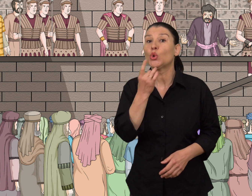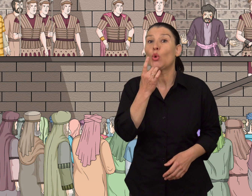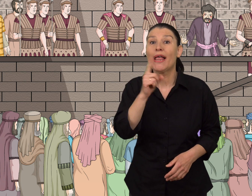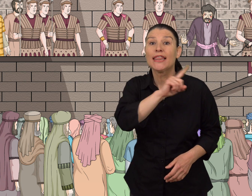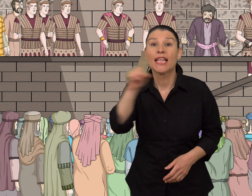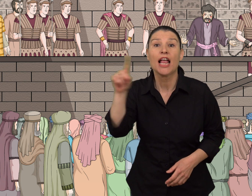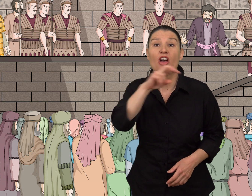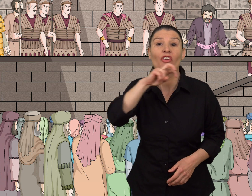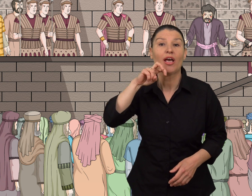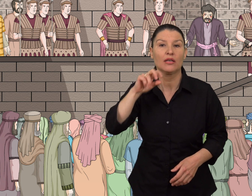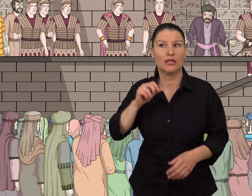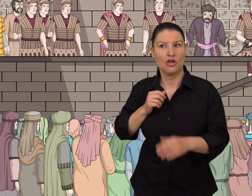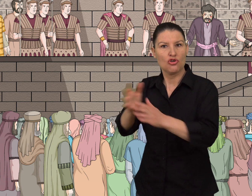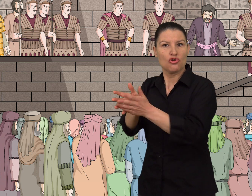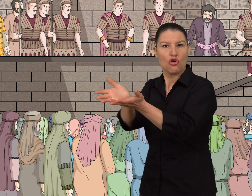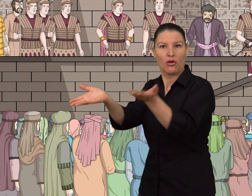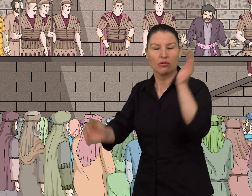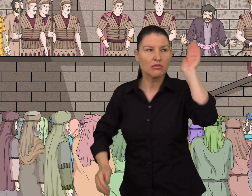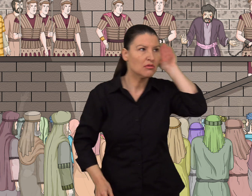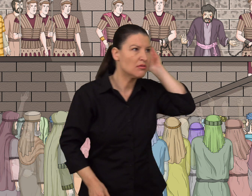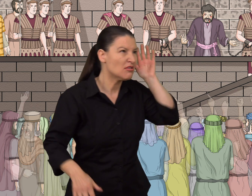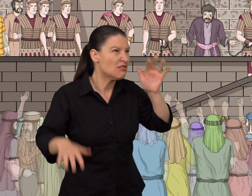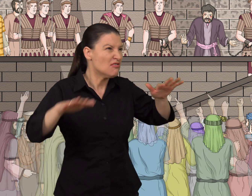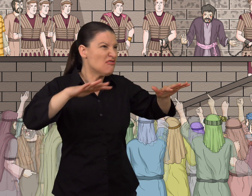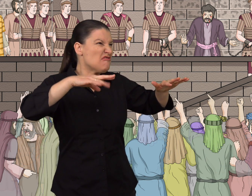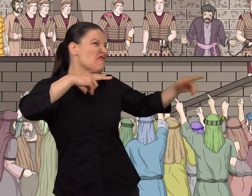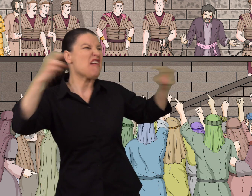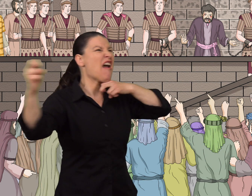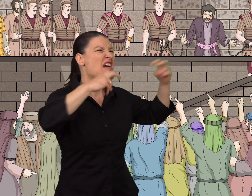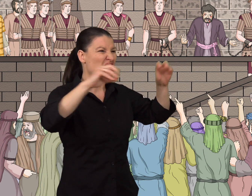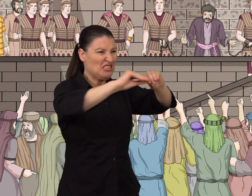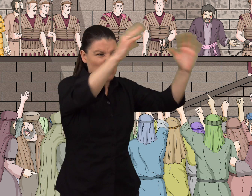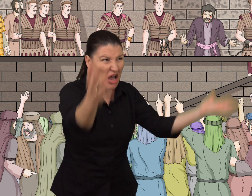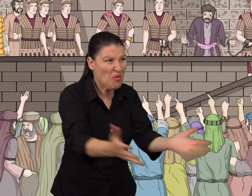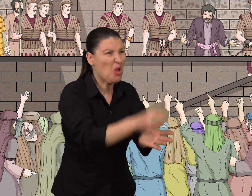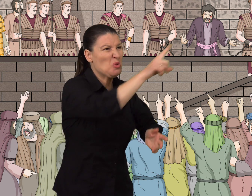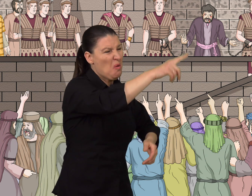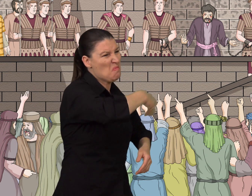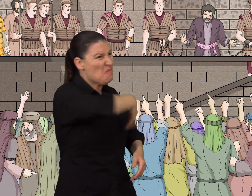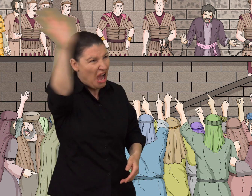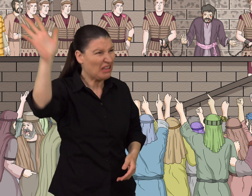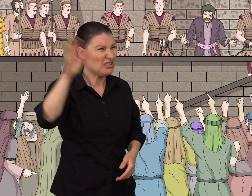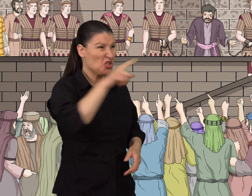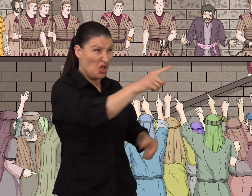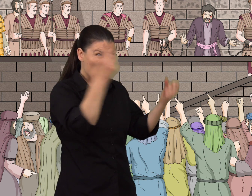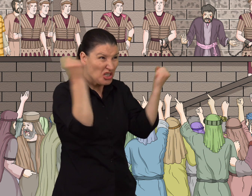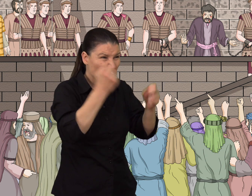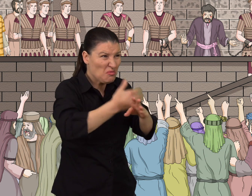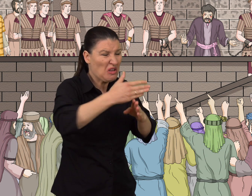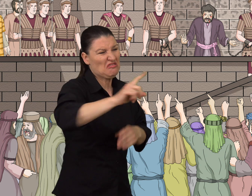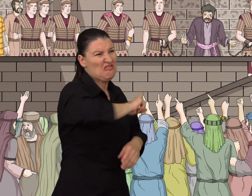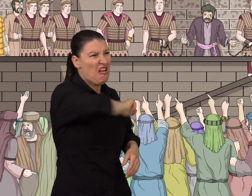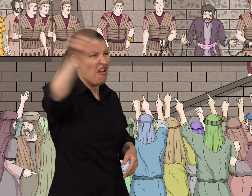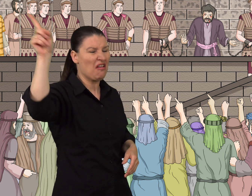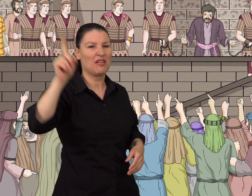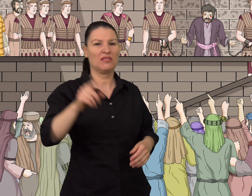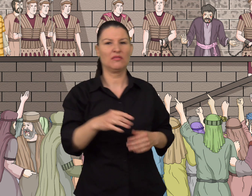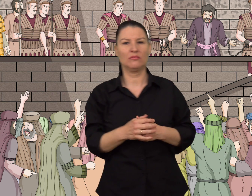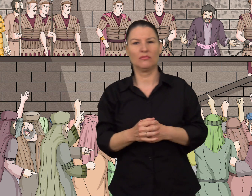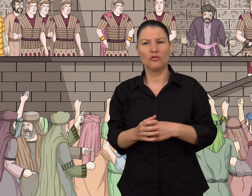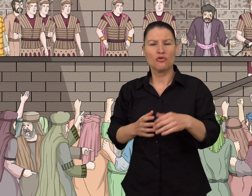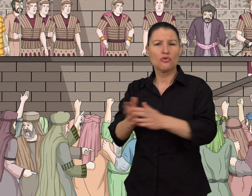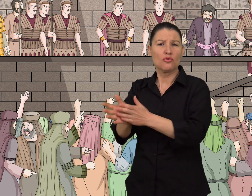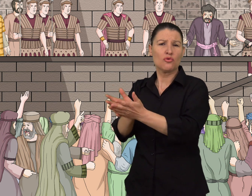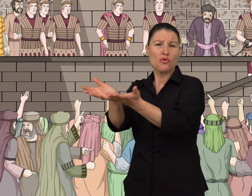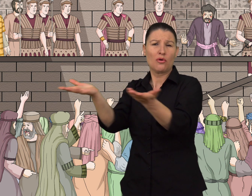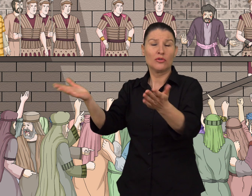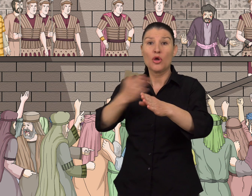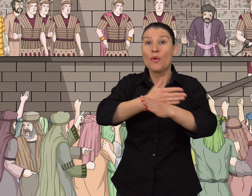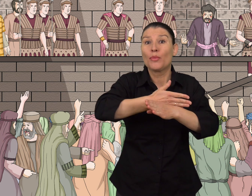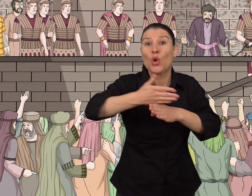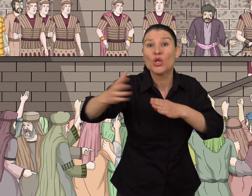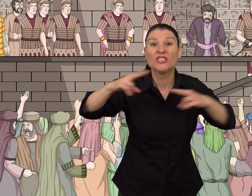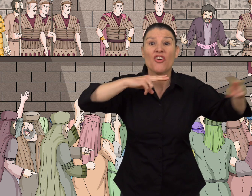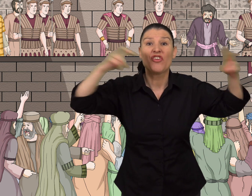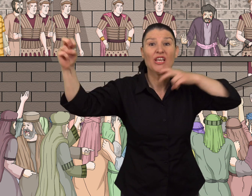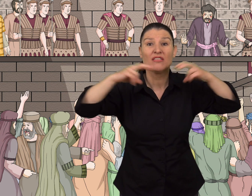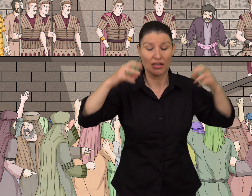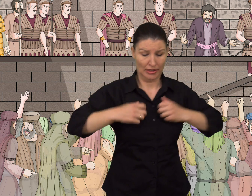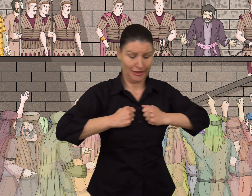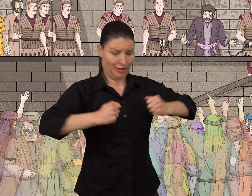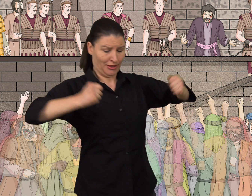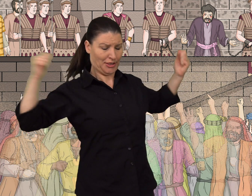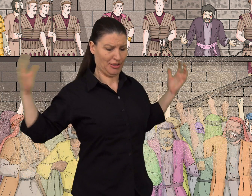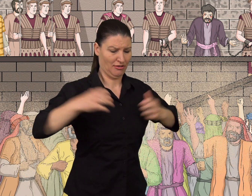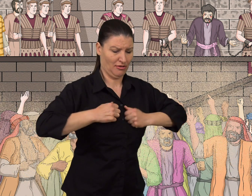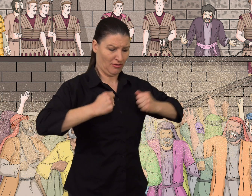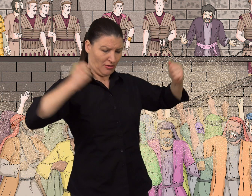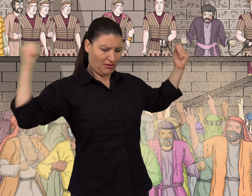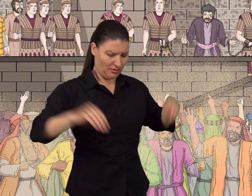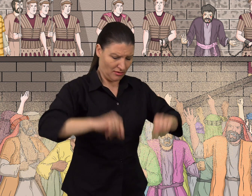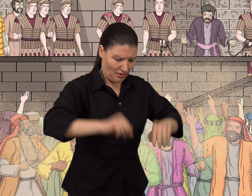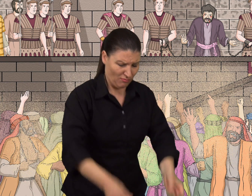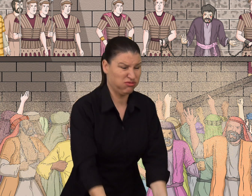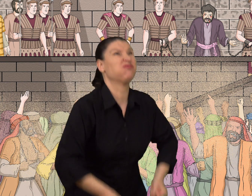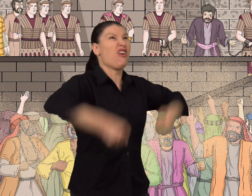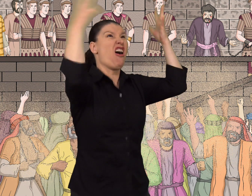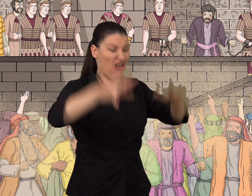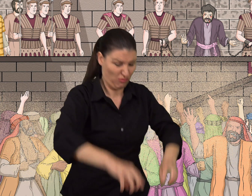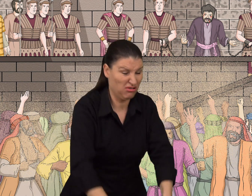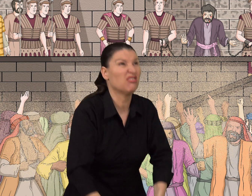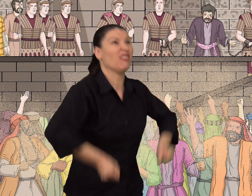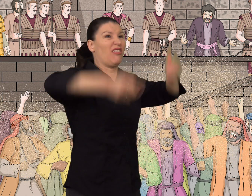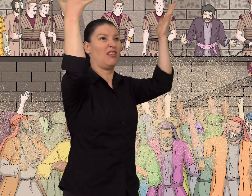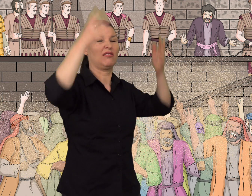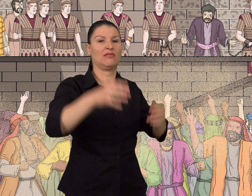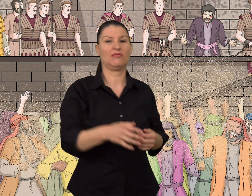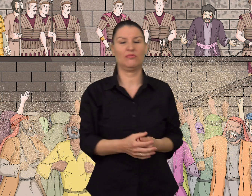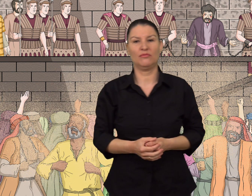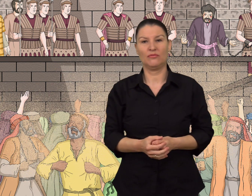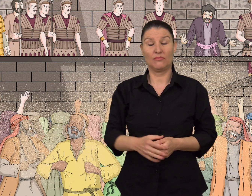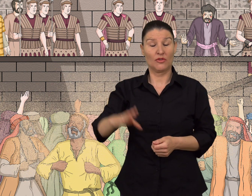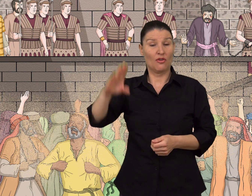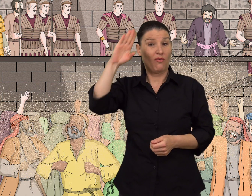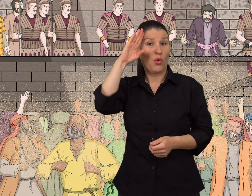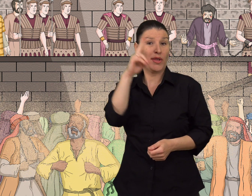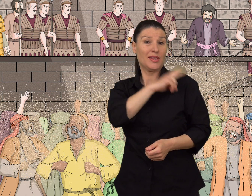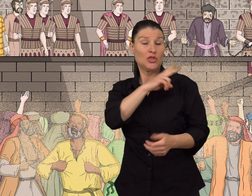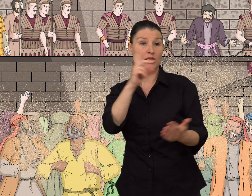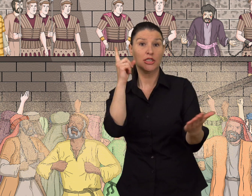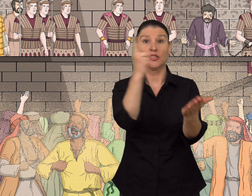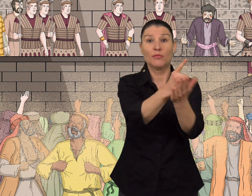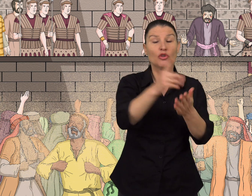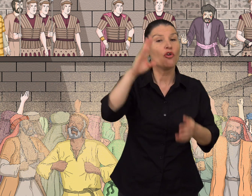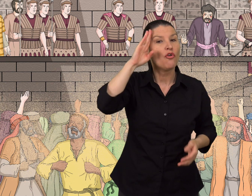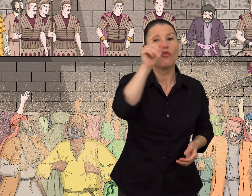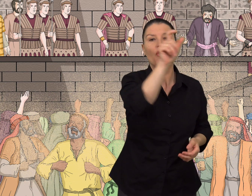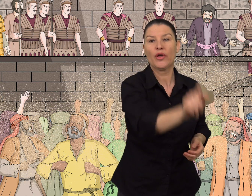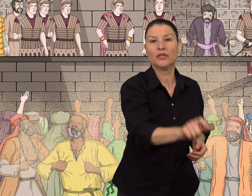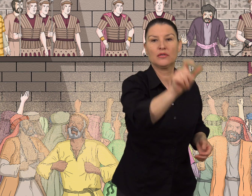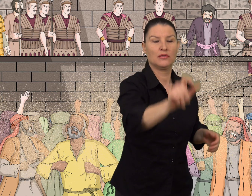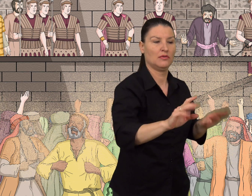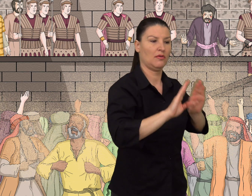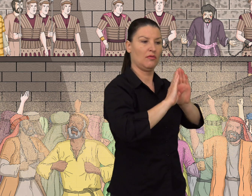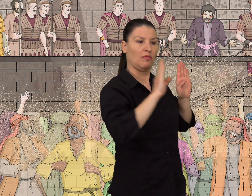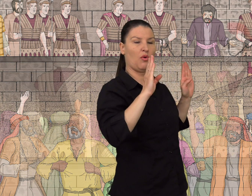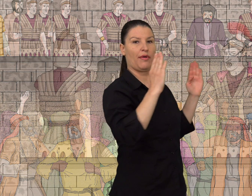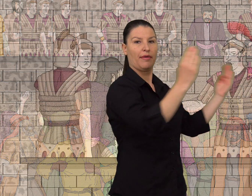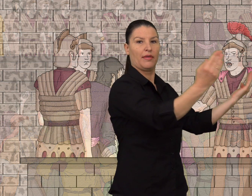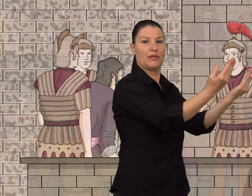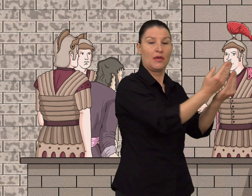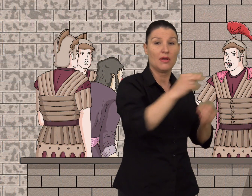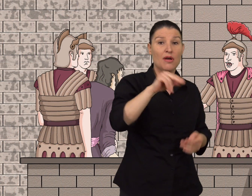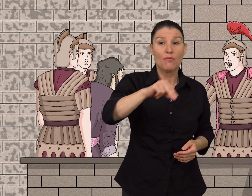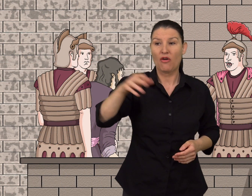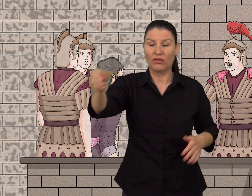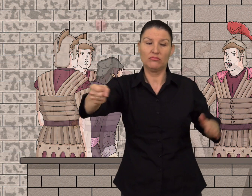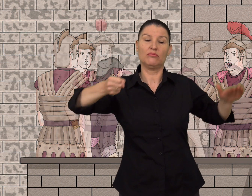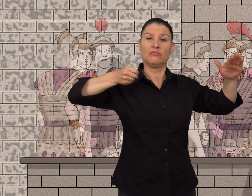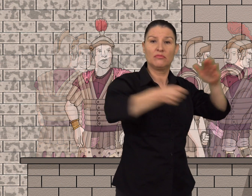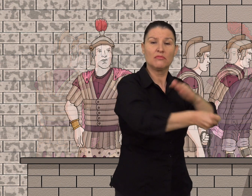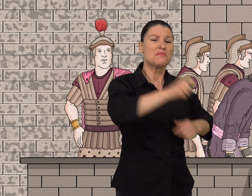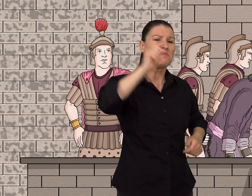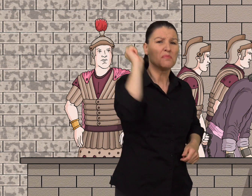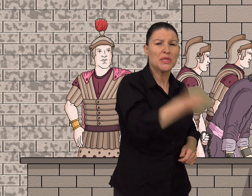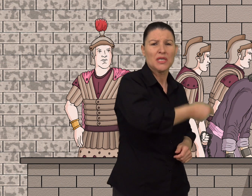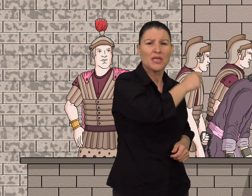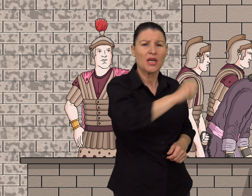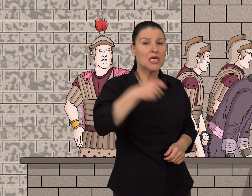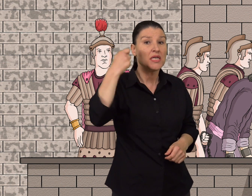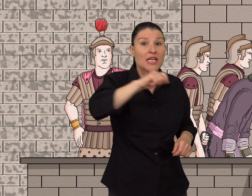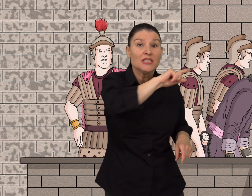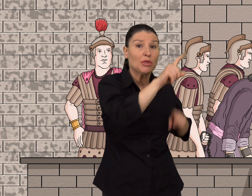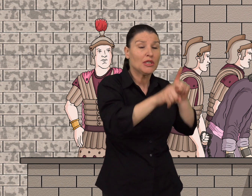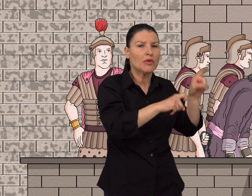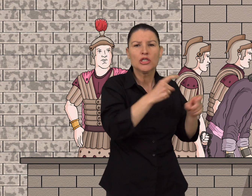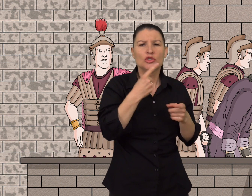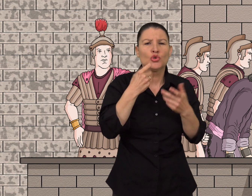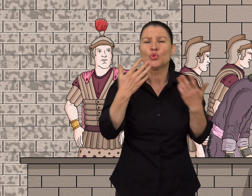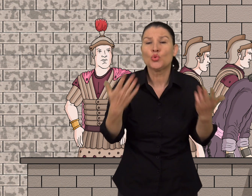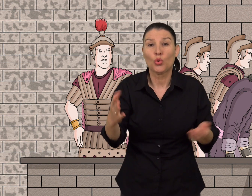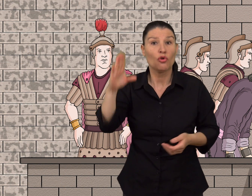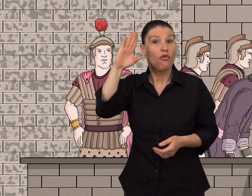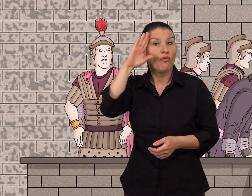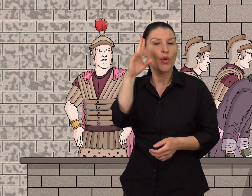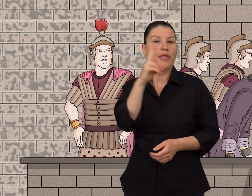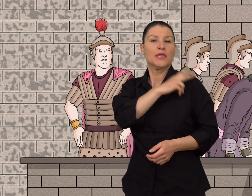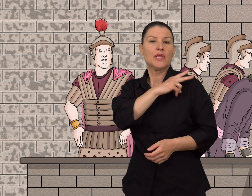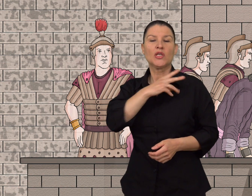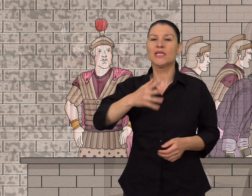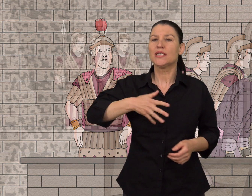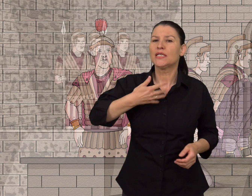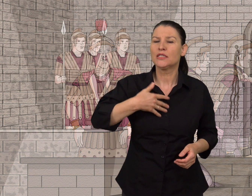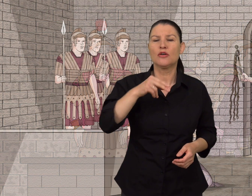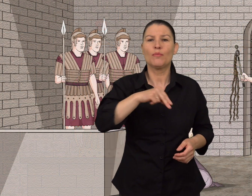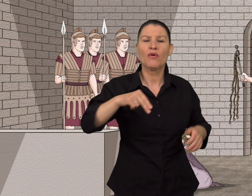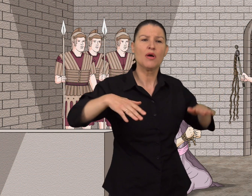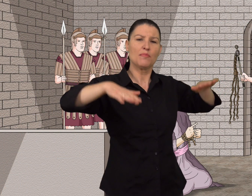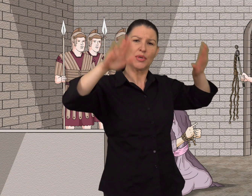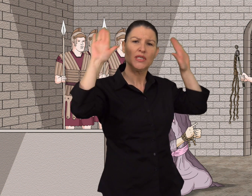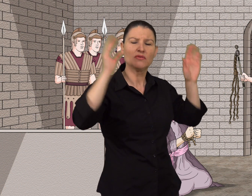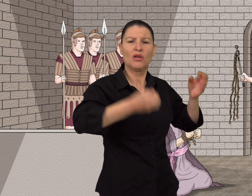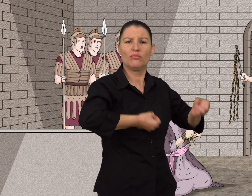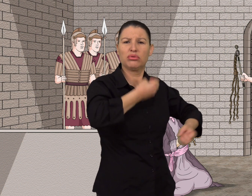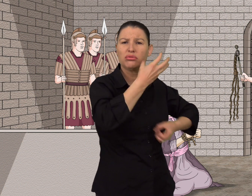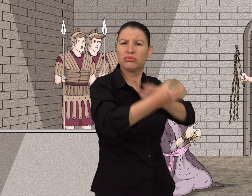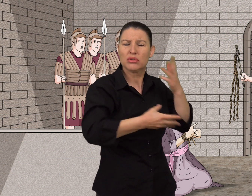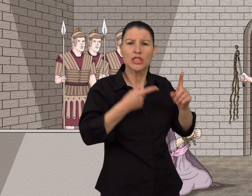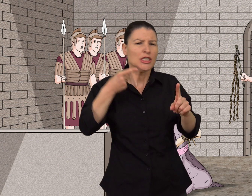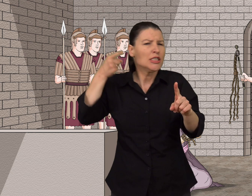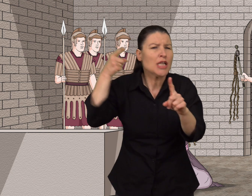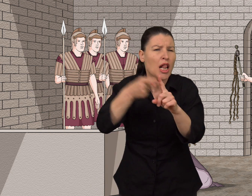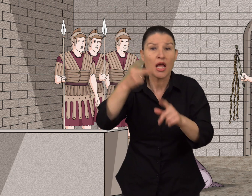Then they lifted up their voices and shouted, “Rid the earth of him! He is not fit to live!” As they were shouting and throwing off their cloaks and tossing dust into the air, the commander ordered that Paul be brought into the barracks.